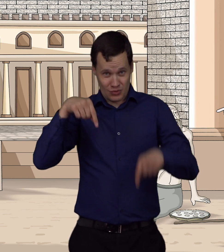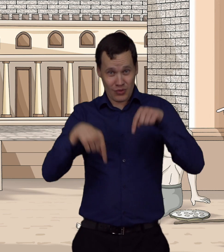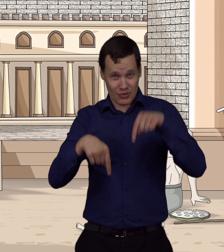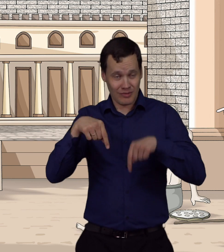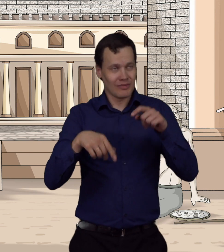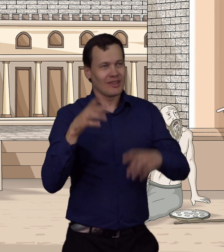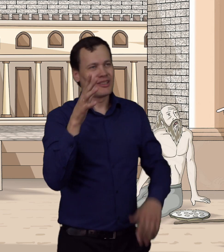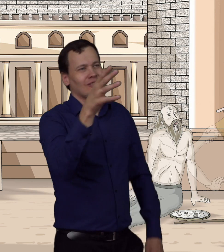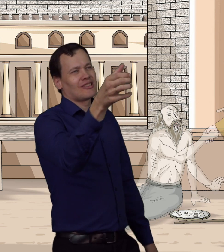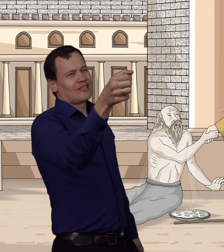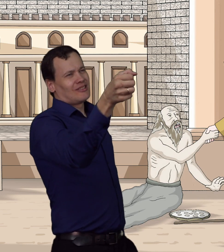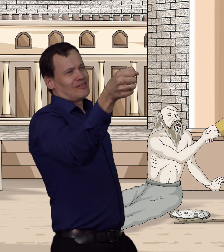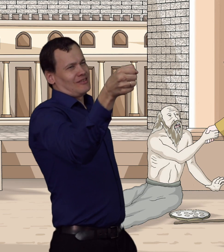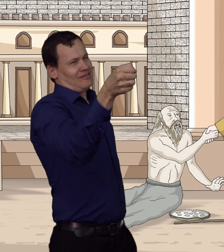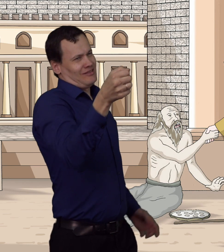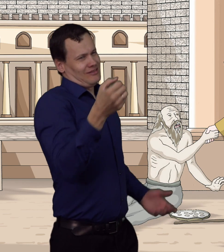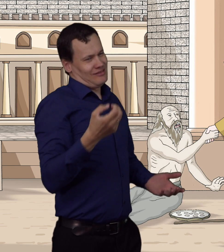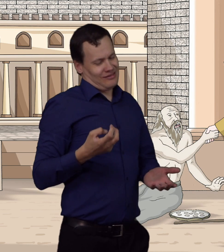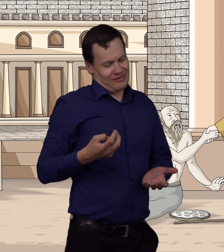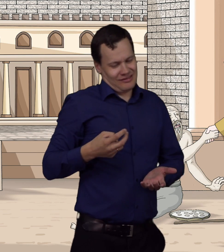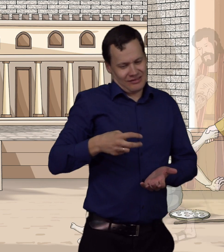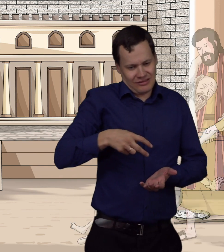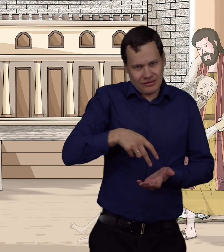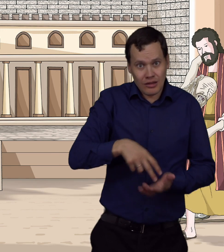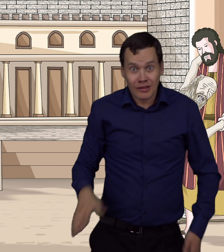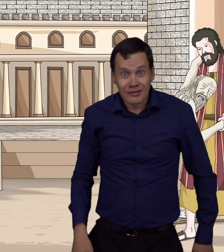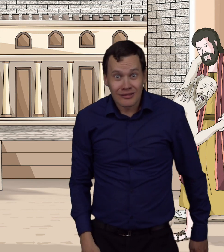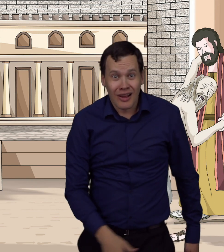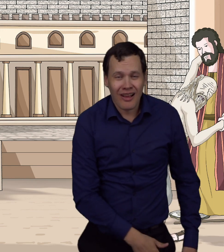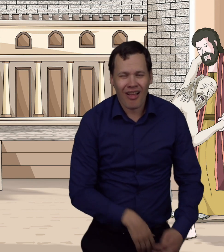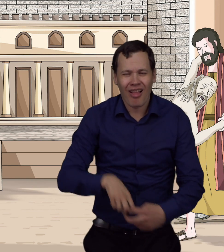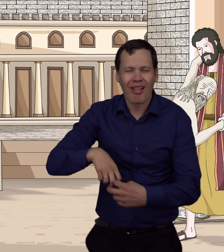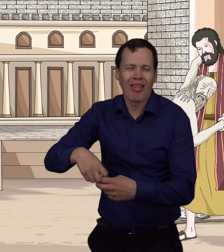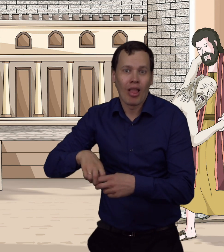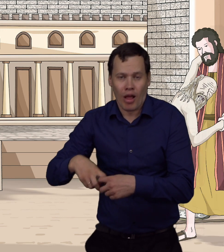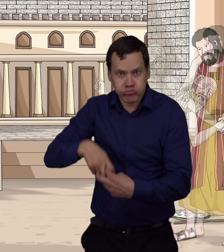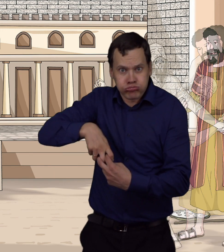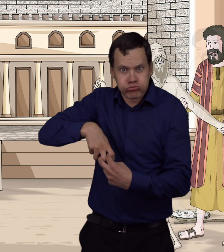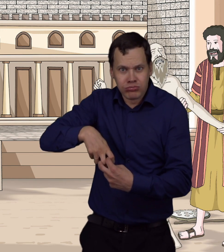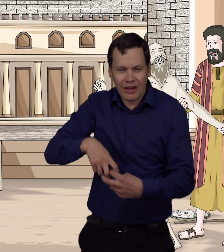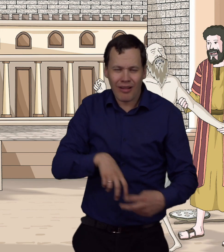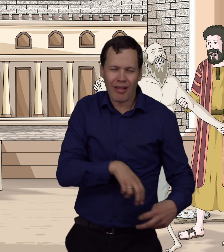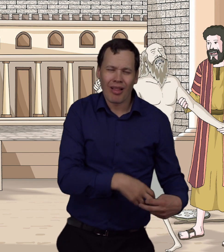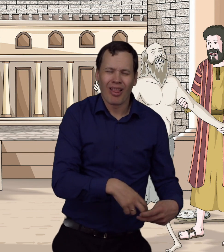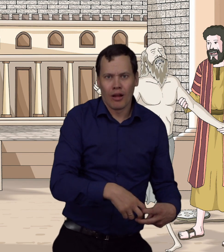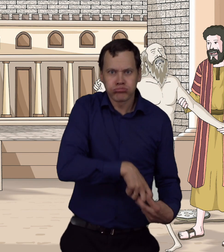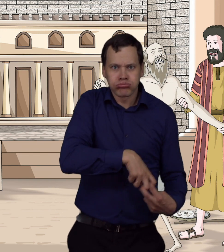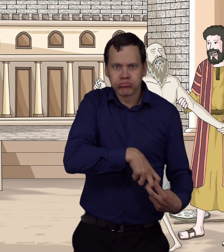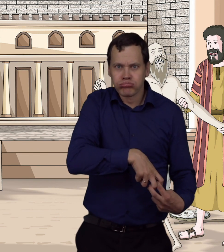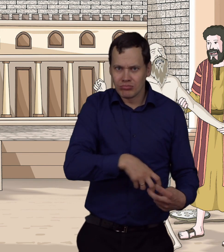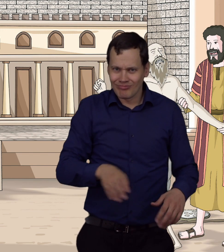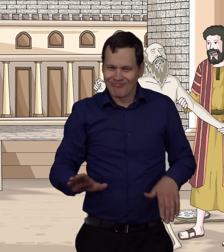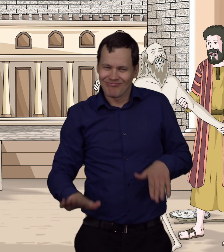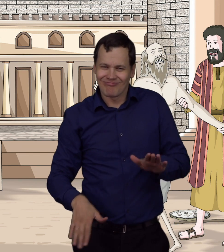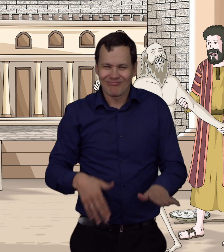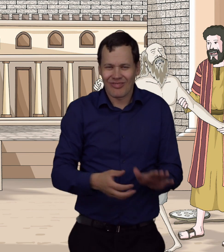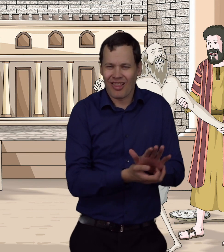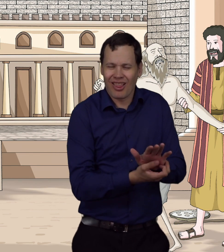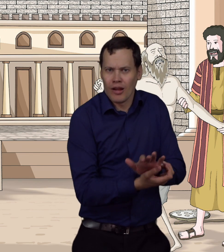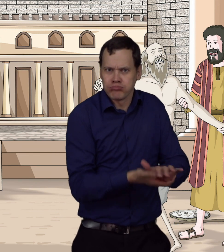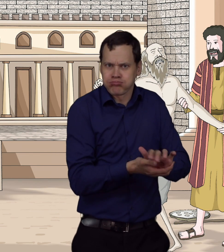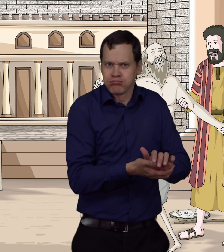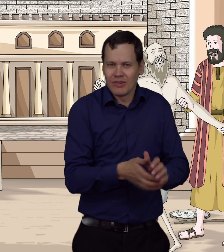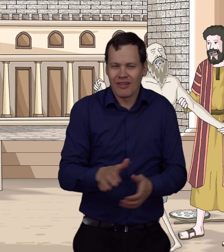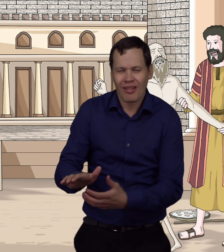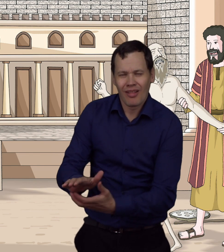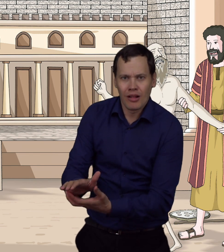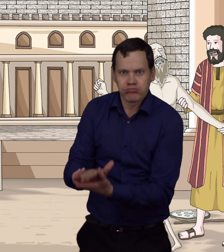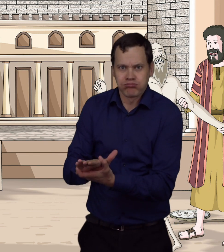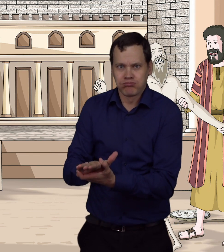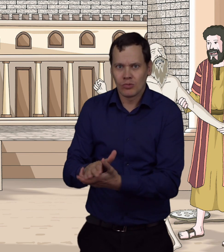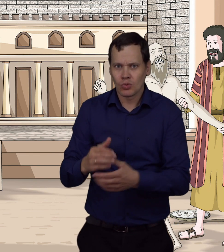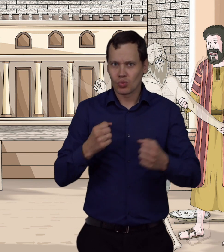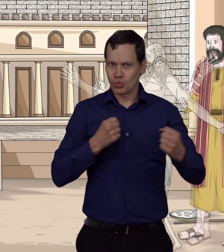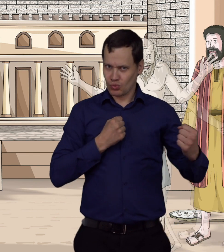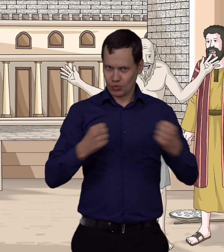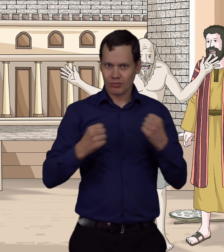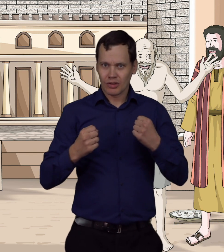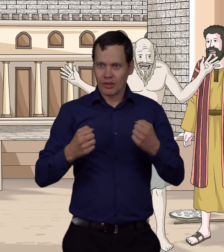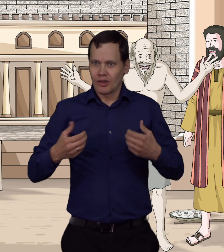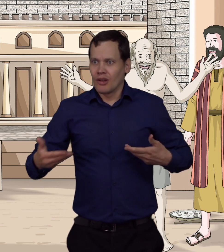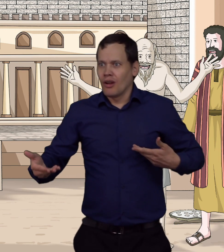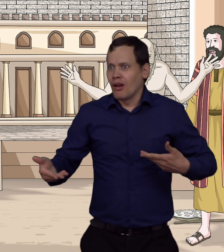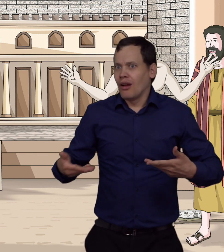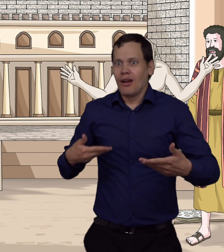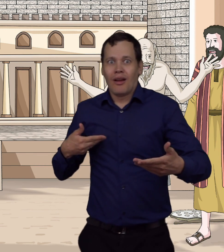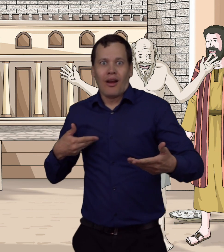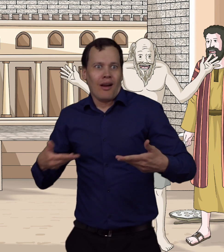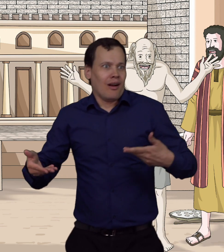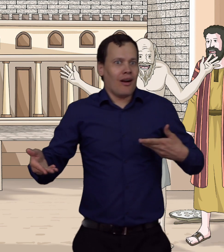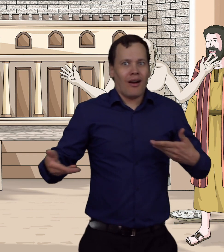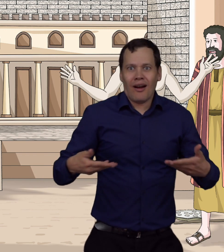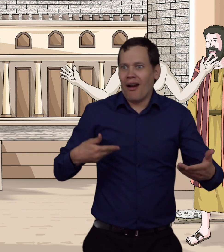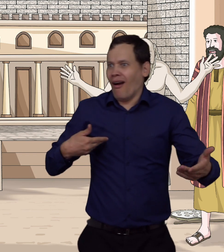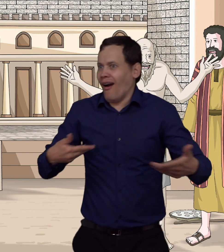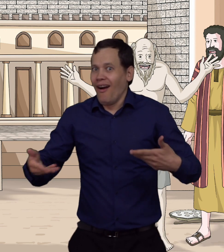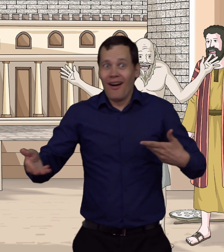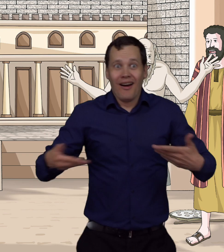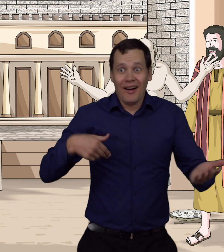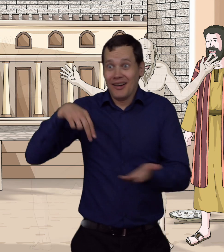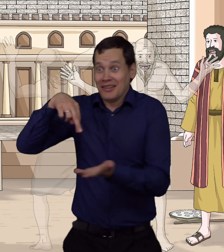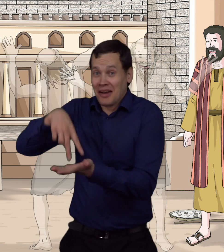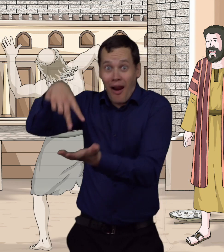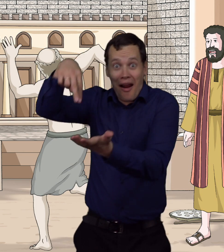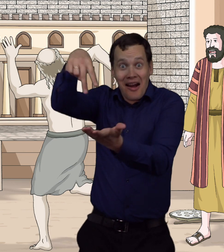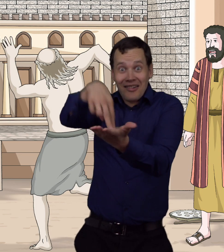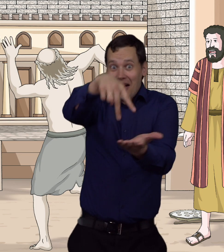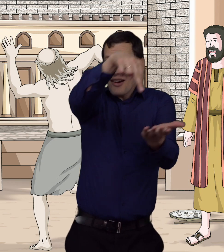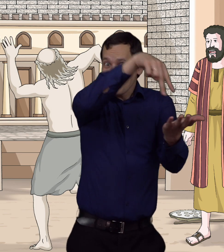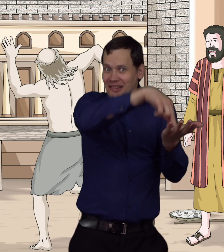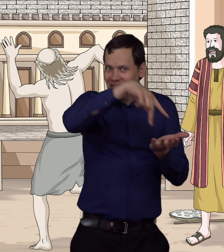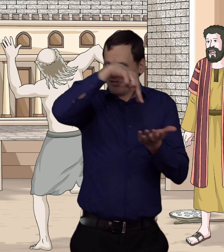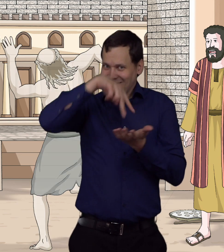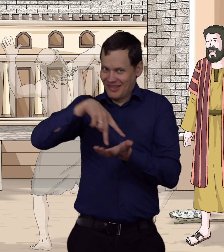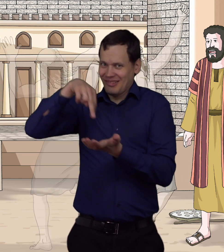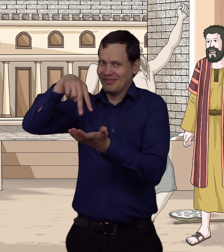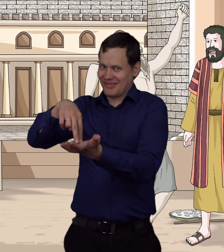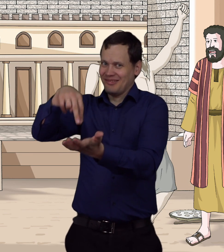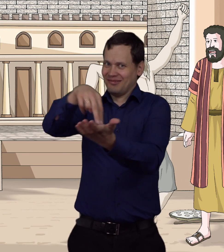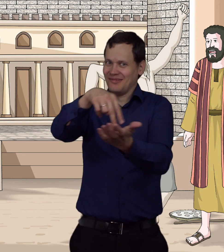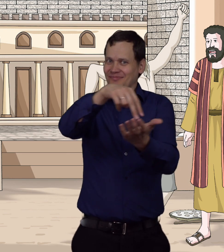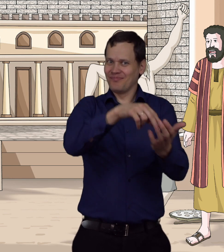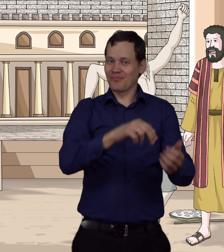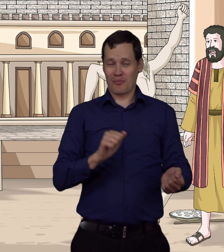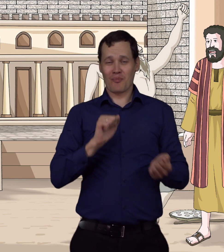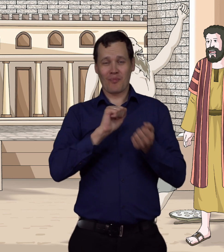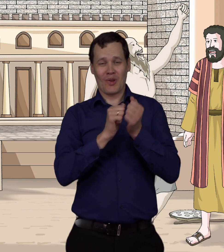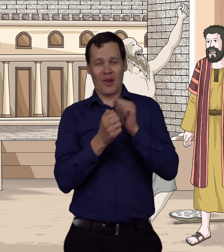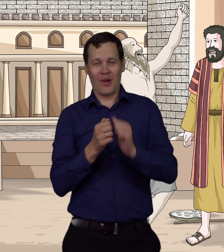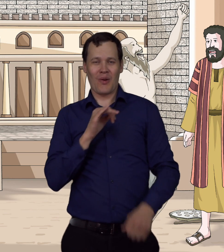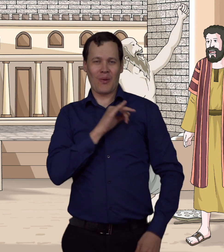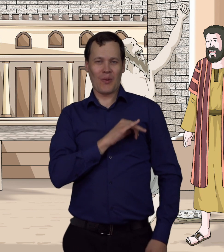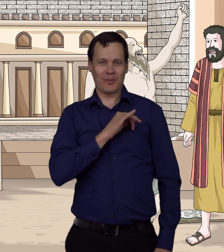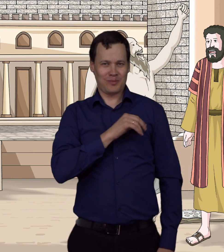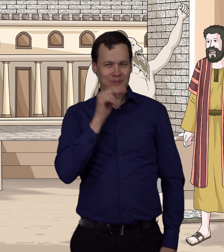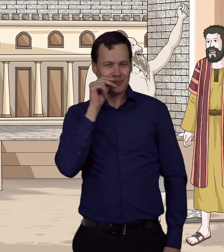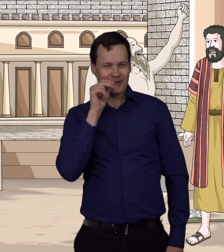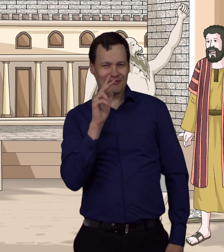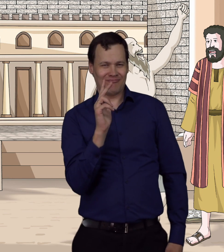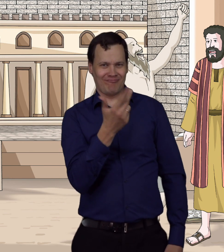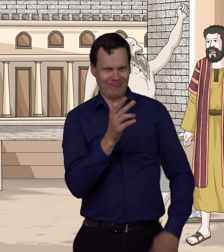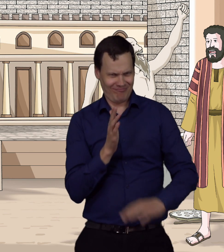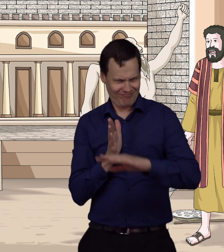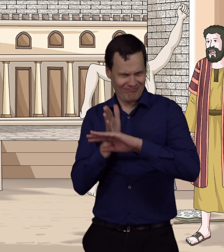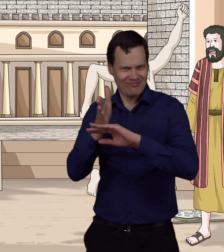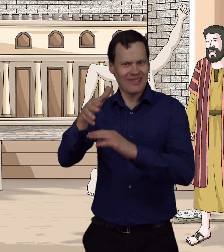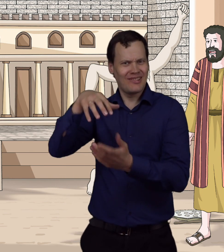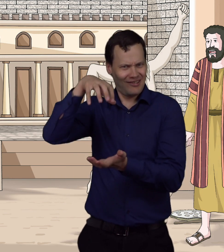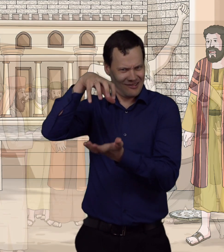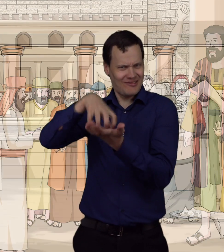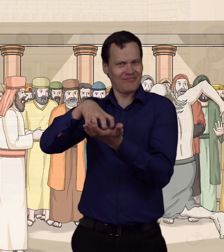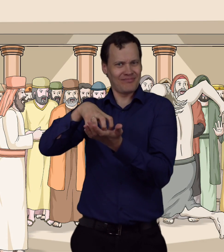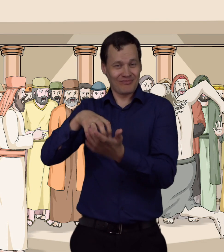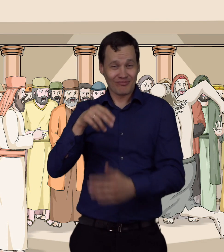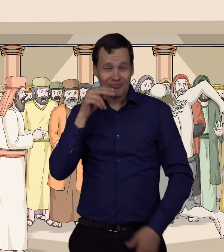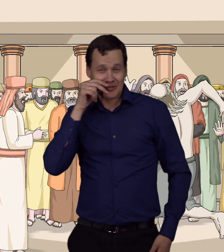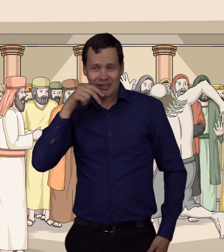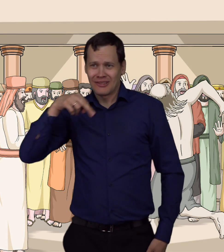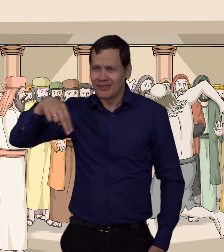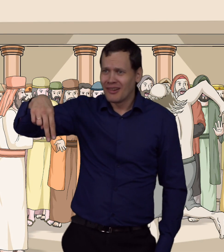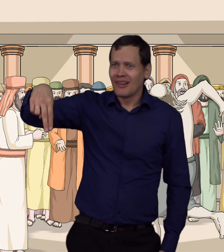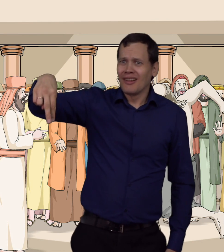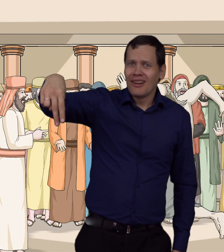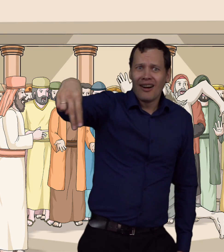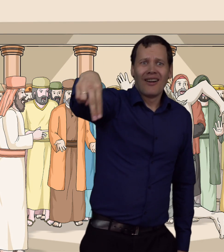Taking him by the right hand, Peter helped him up, and at once the man’s feet and ankles were made strong. He sprang to his feet and began to walk.